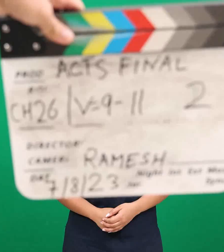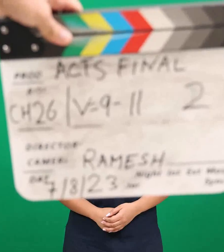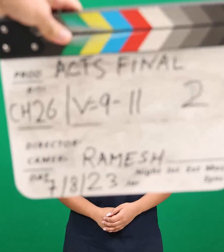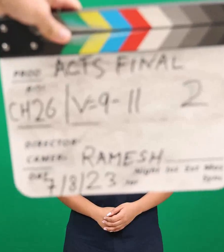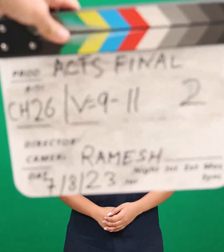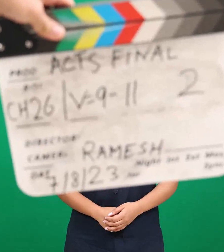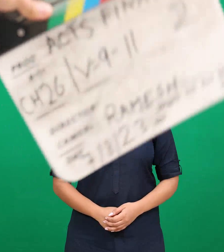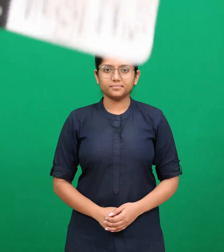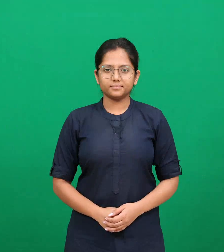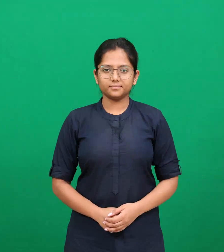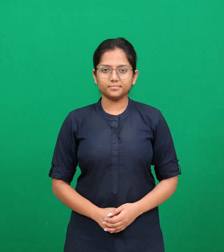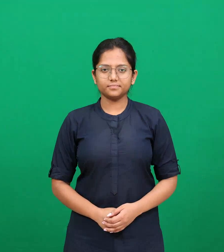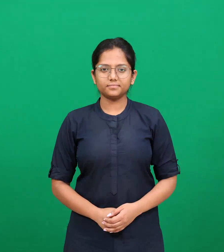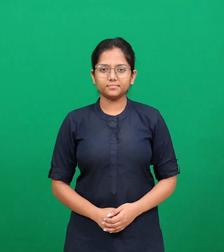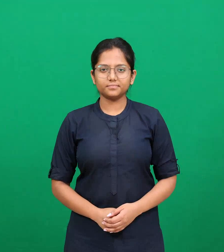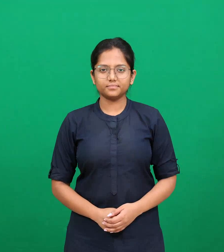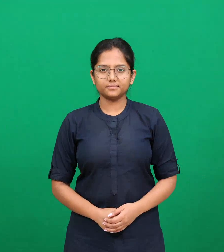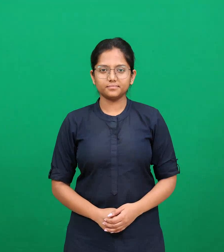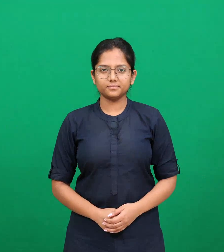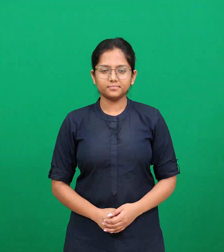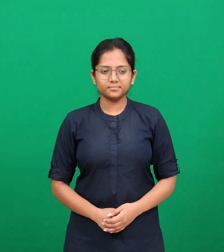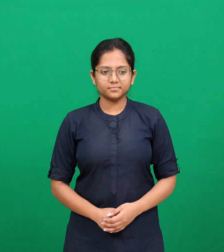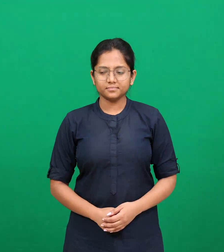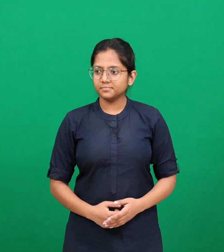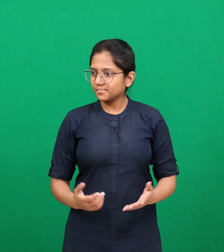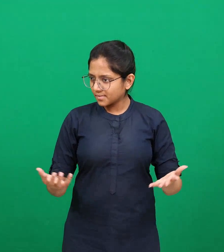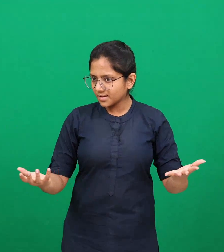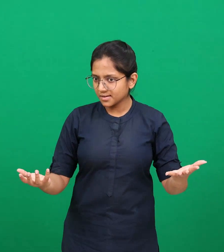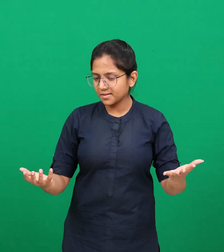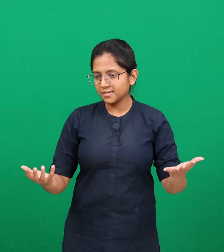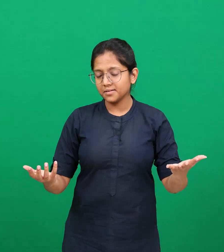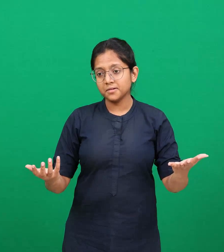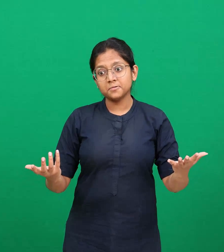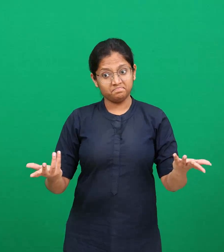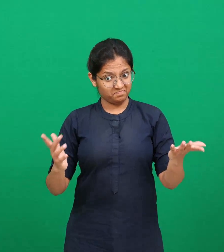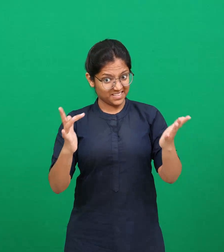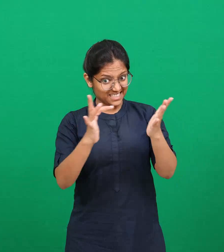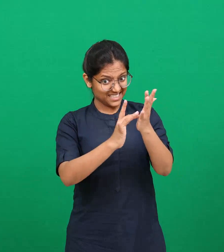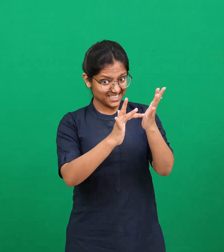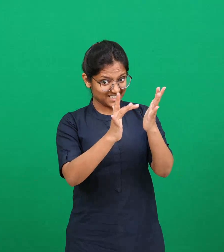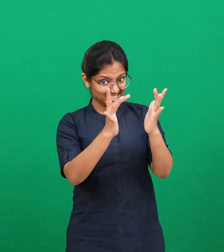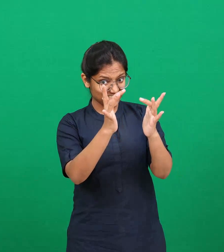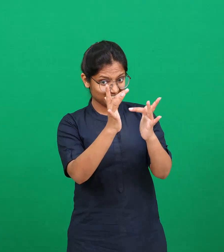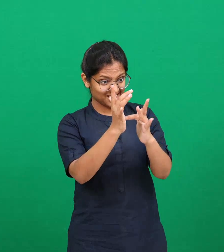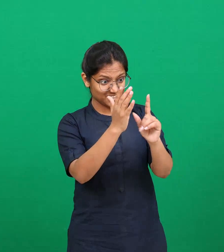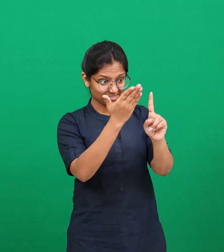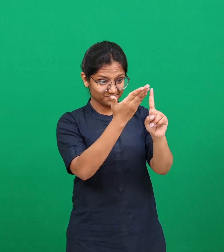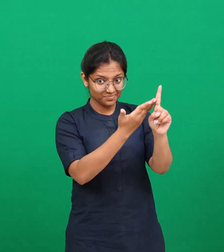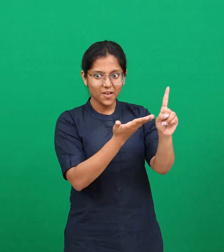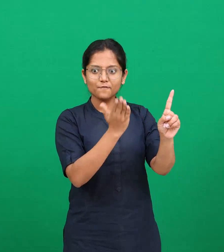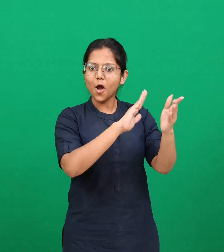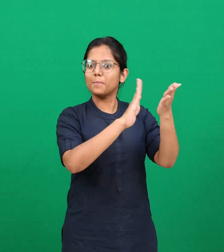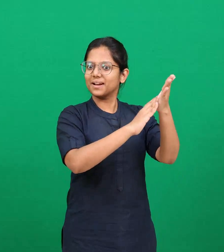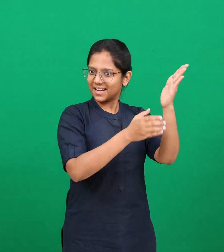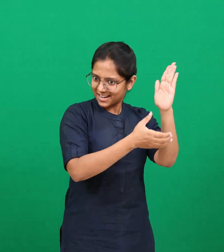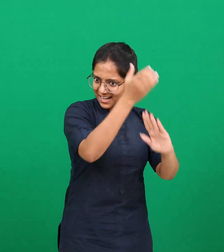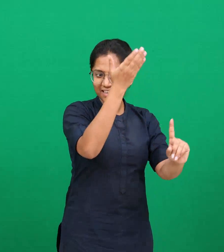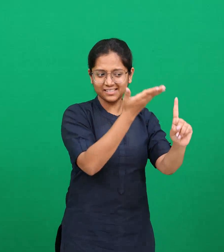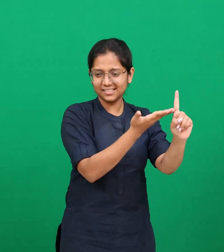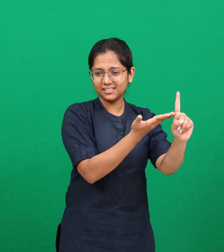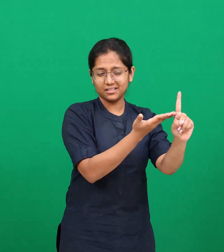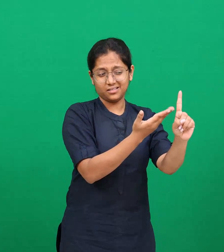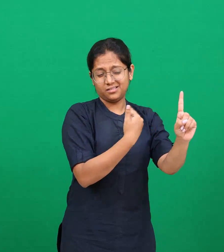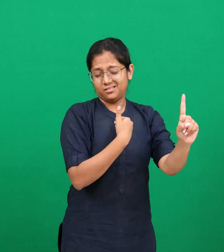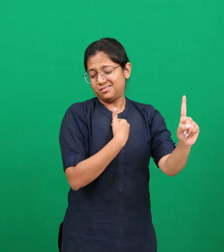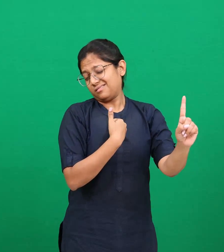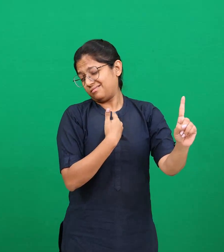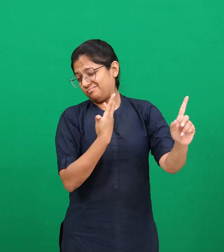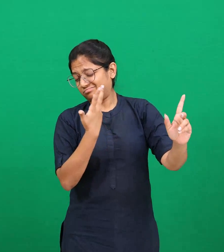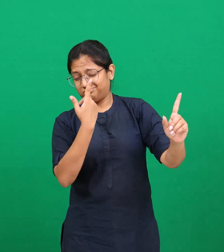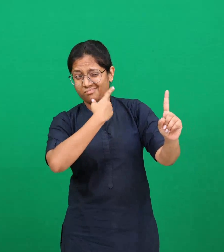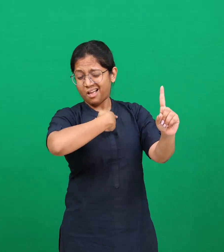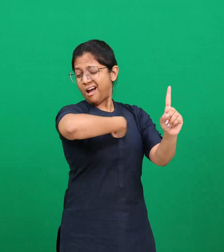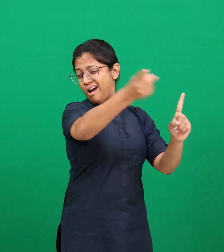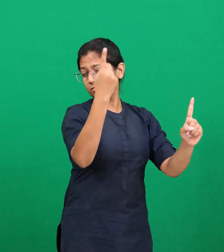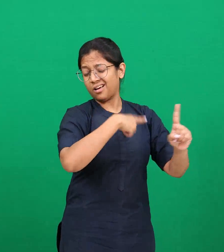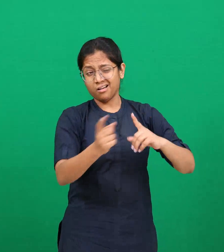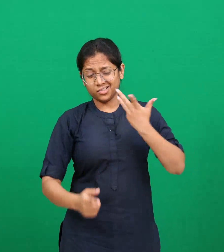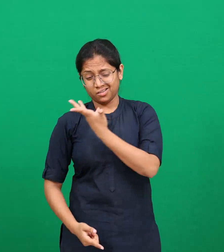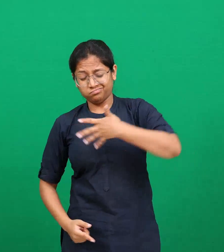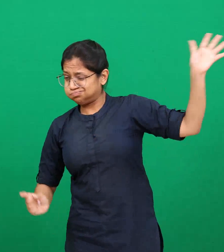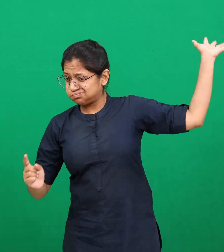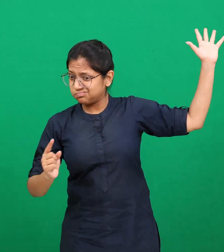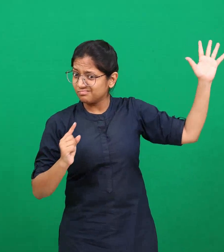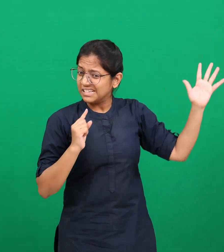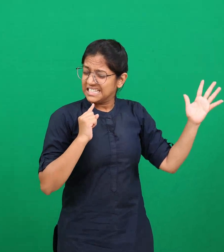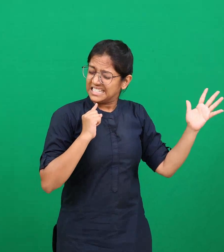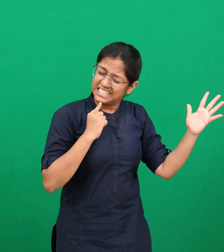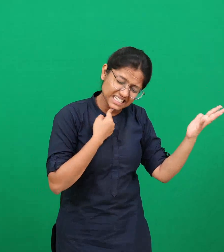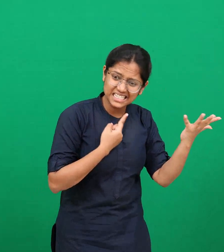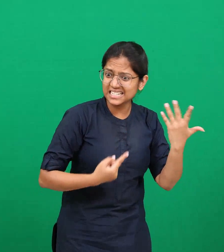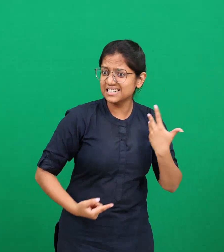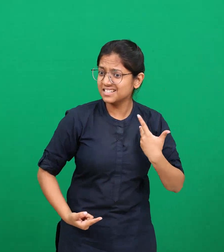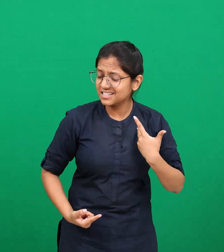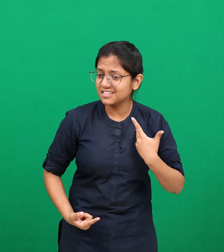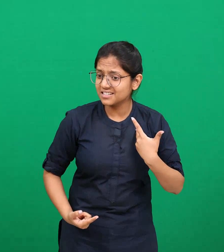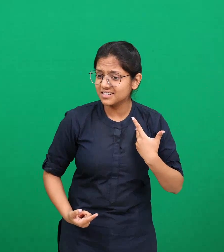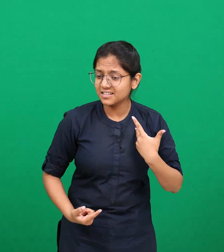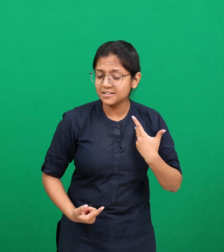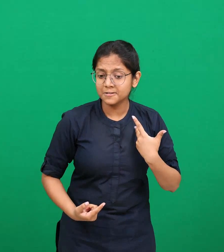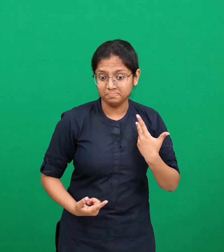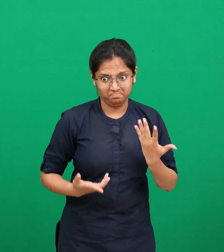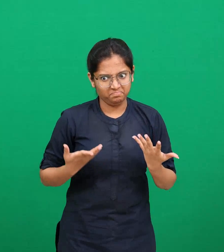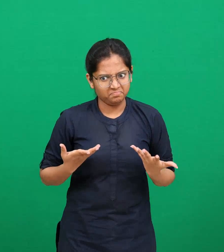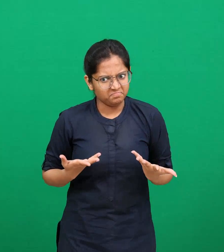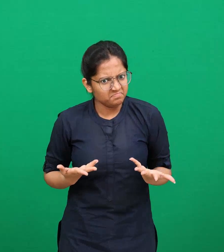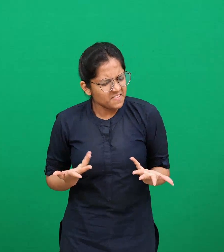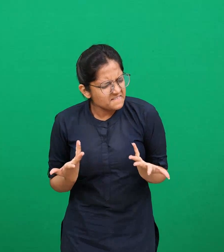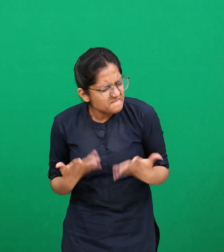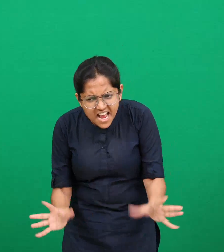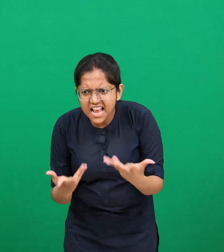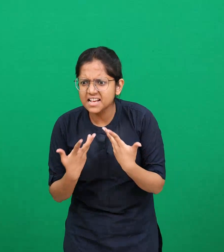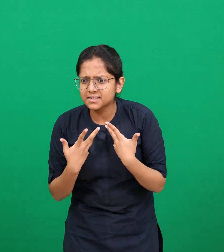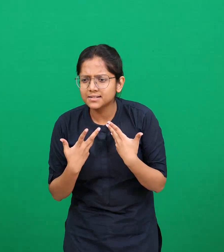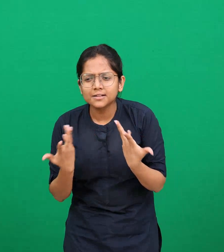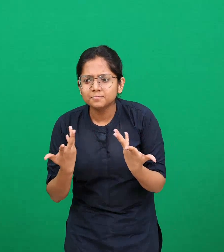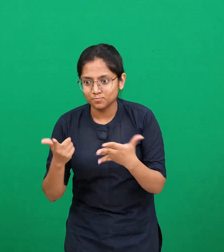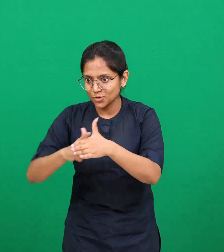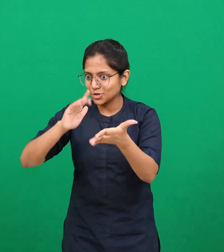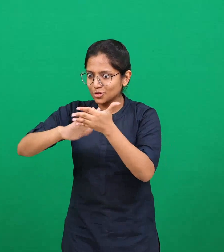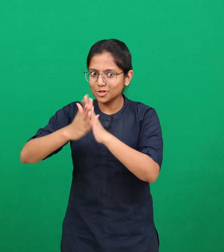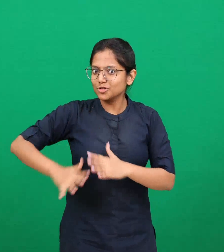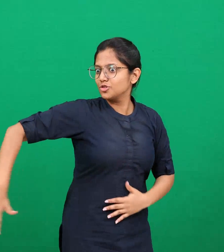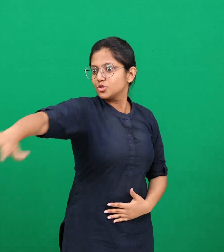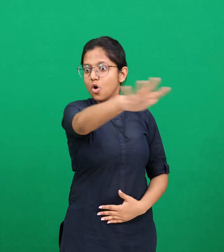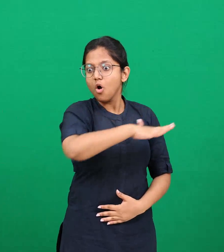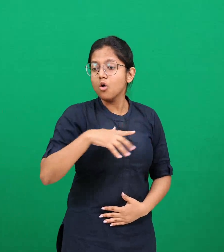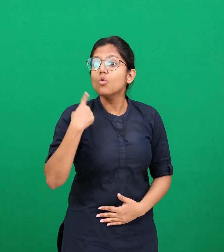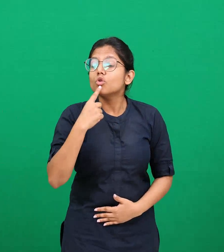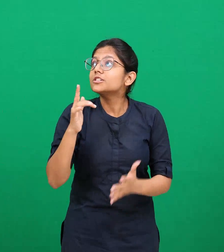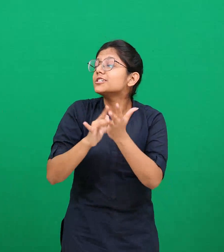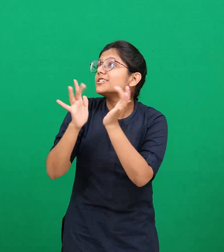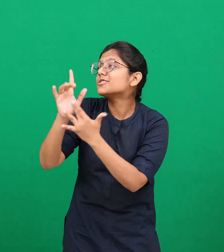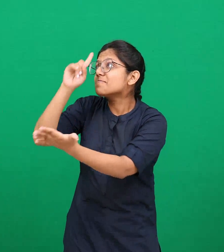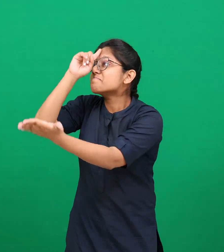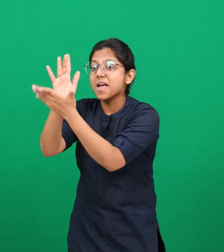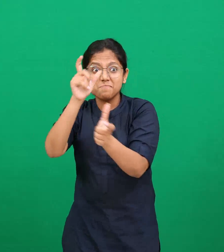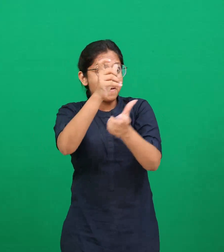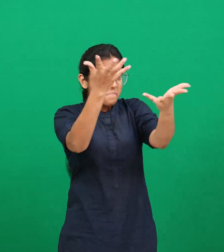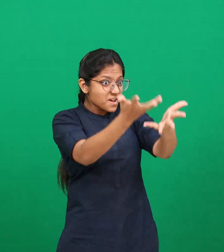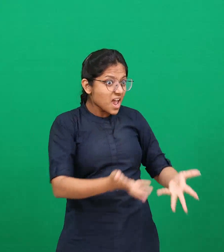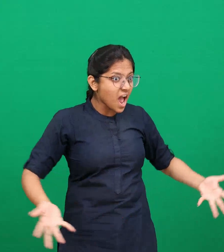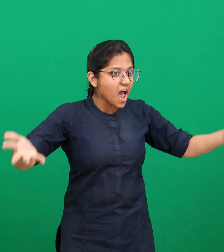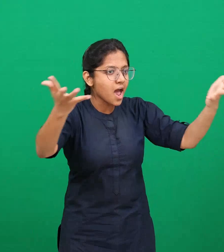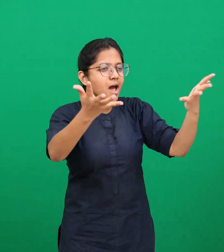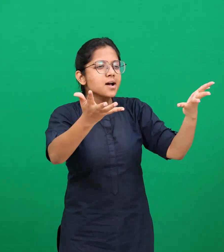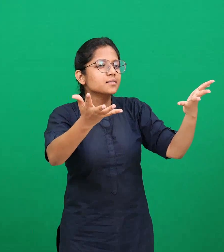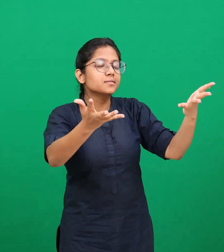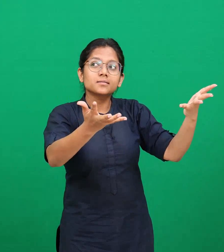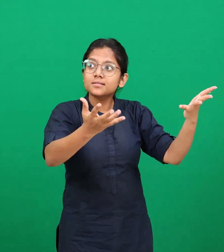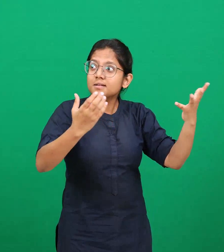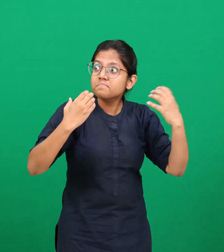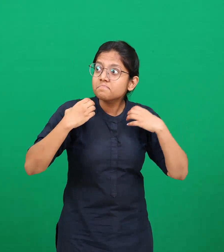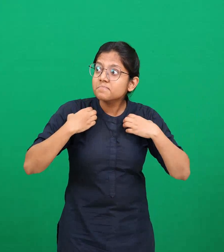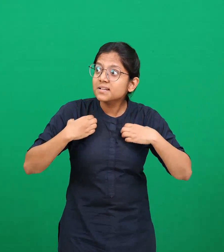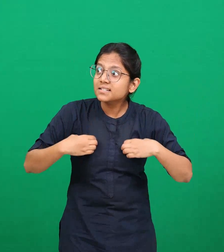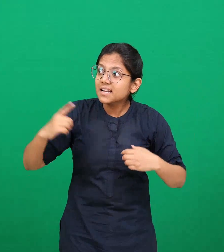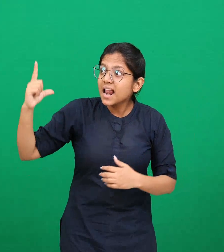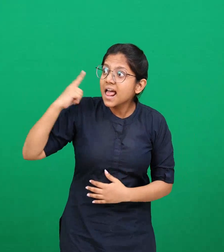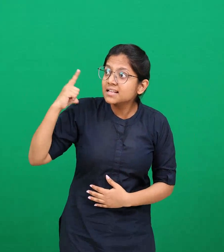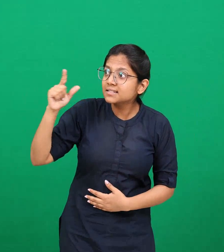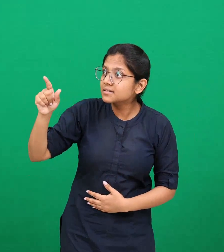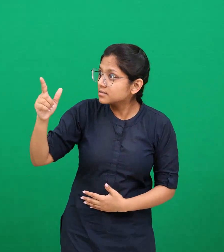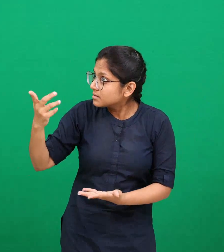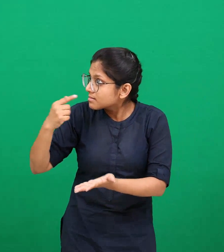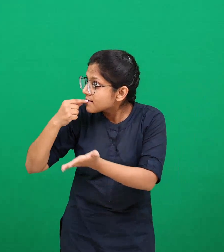So then, I too was convinced that I ought to do all I could to oppose the name of Jesus of Nazareth. And that is what I did in Jerusalem.